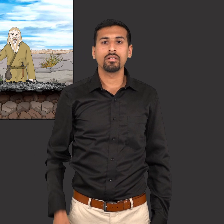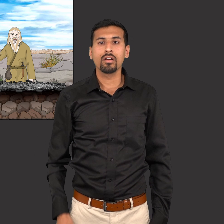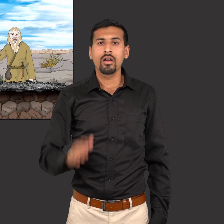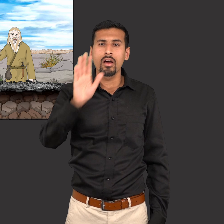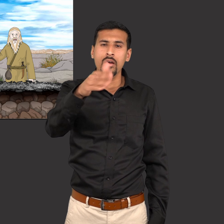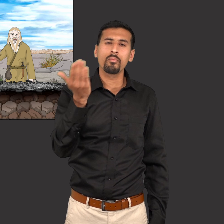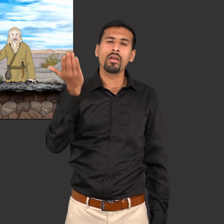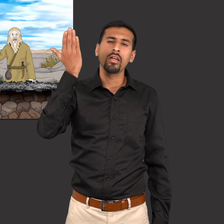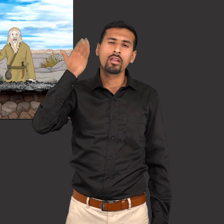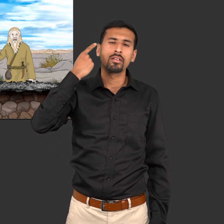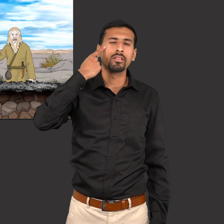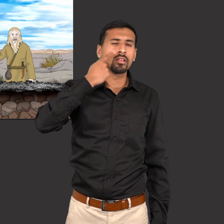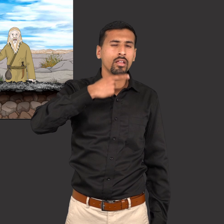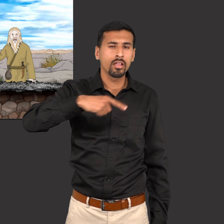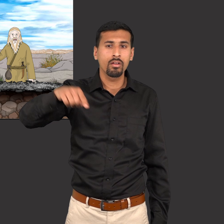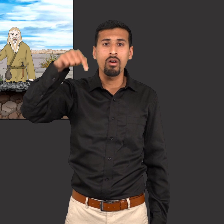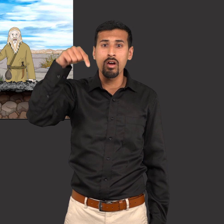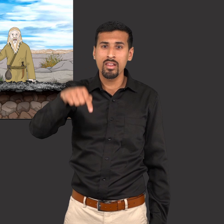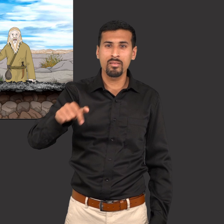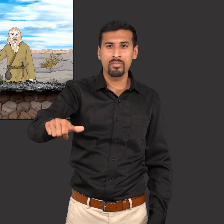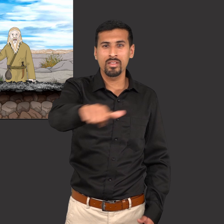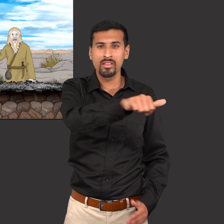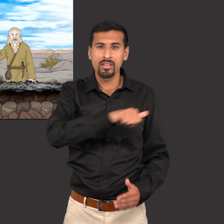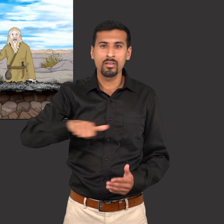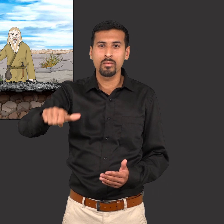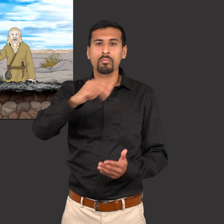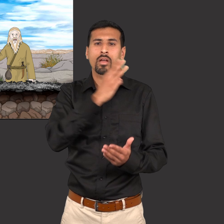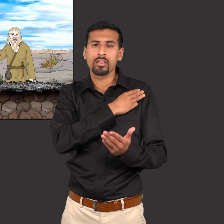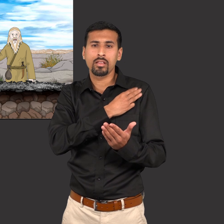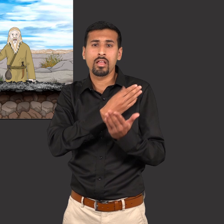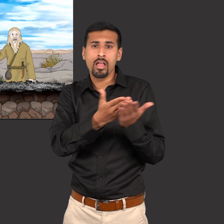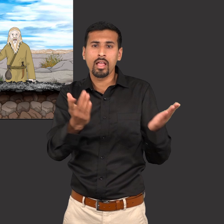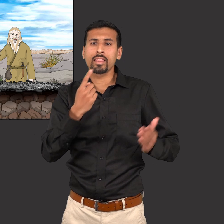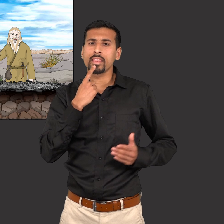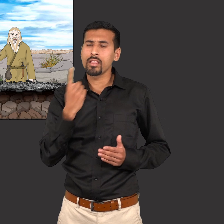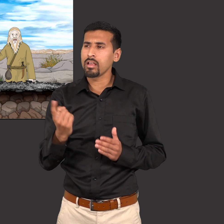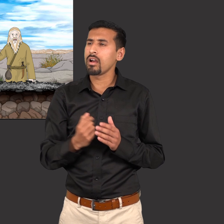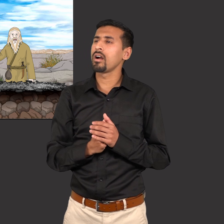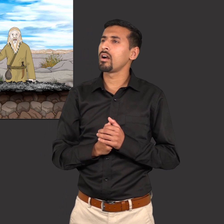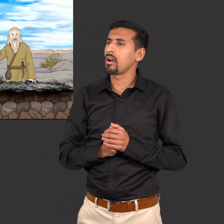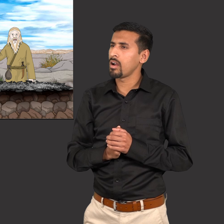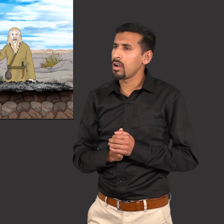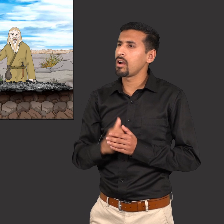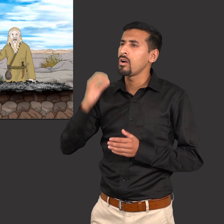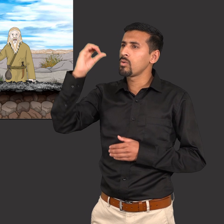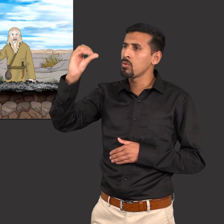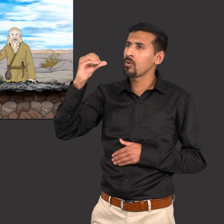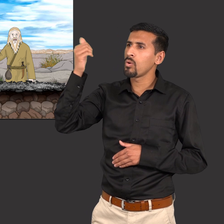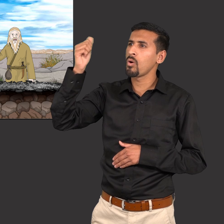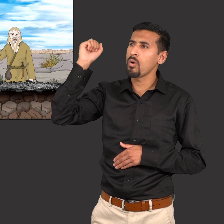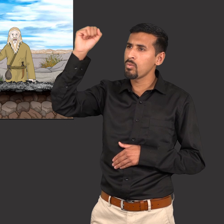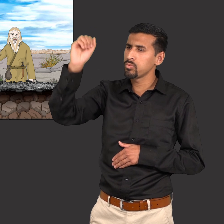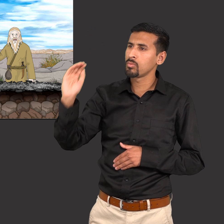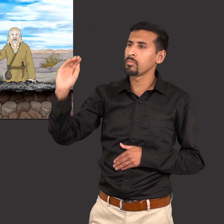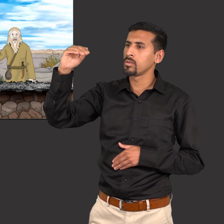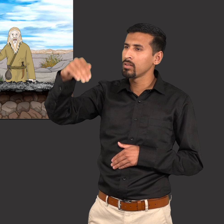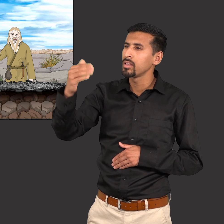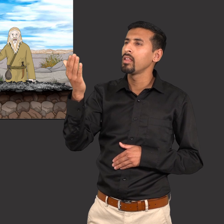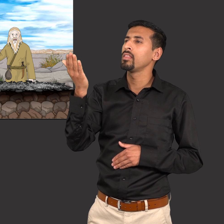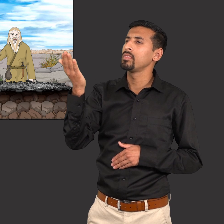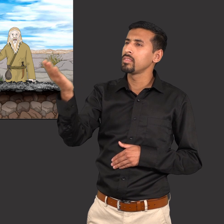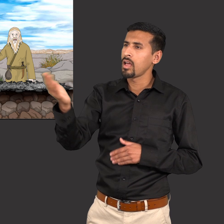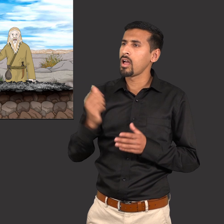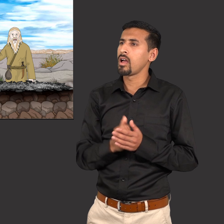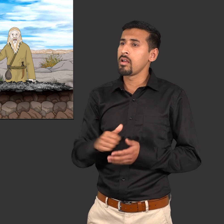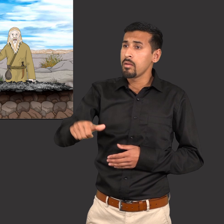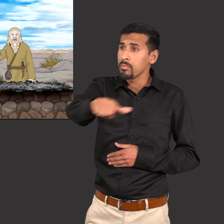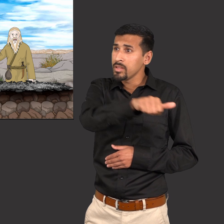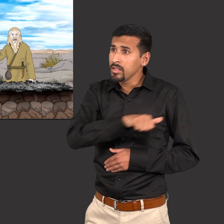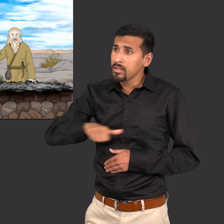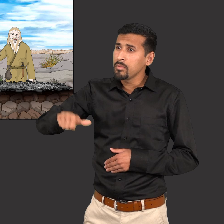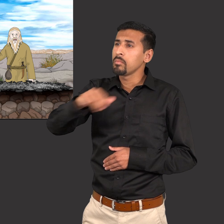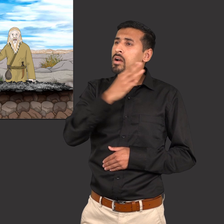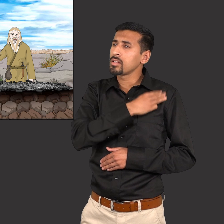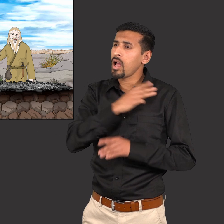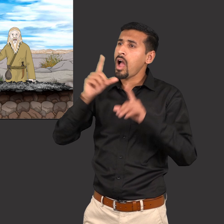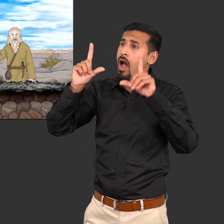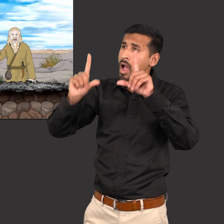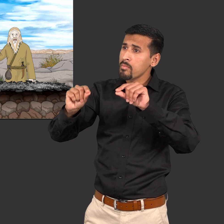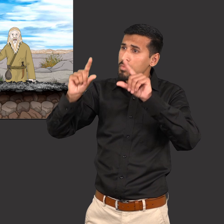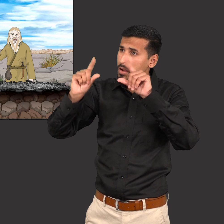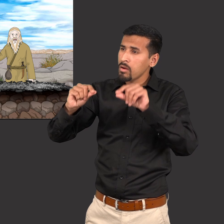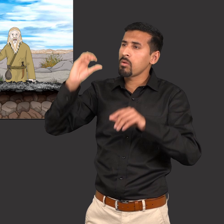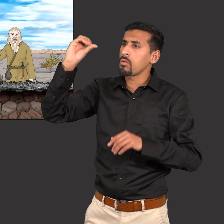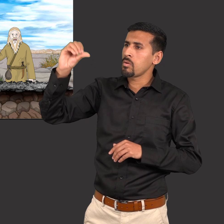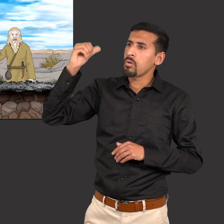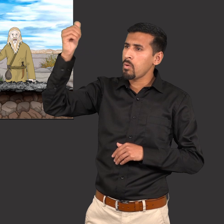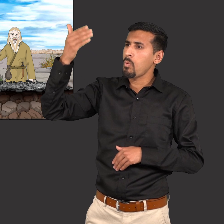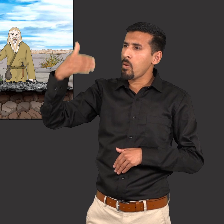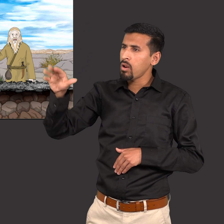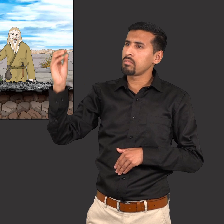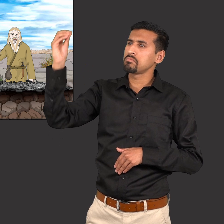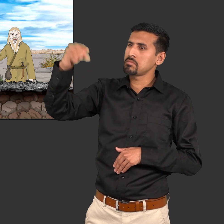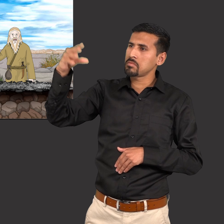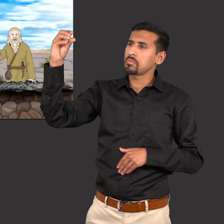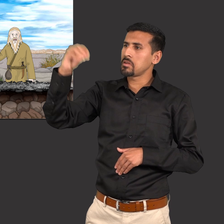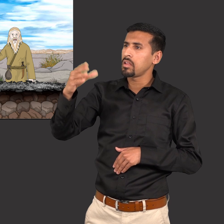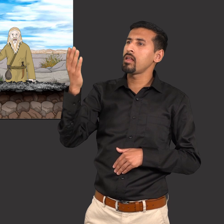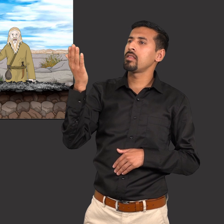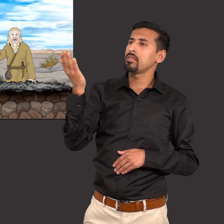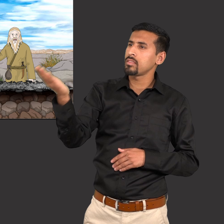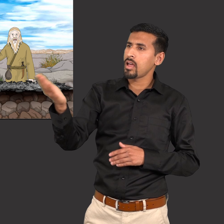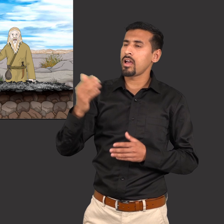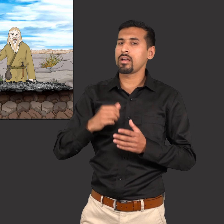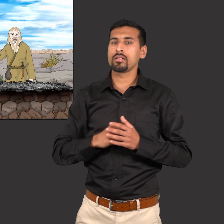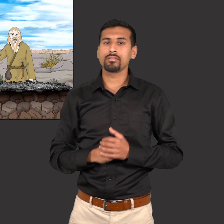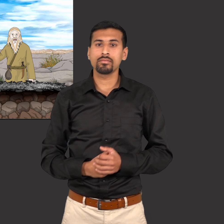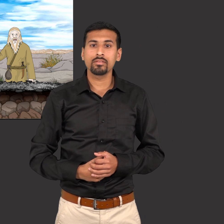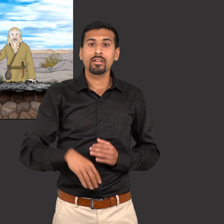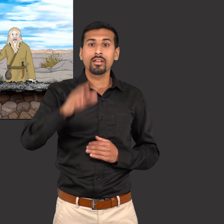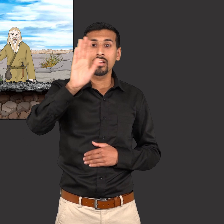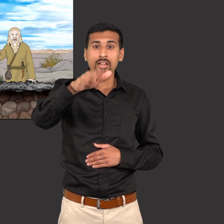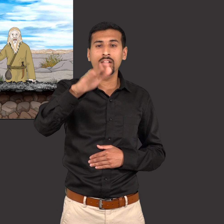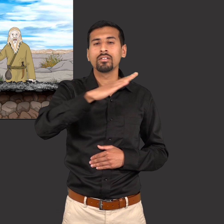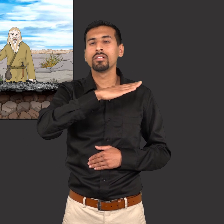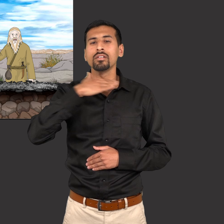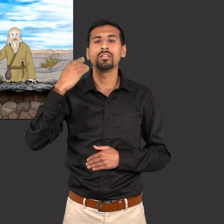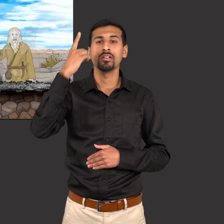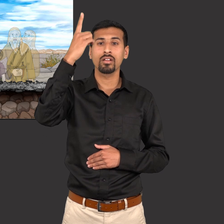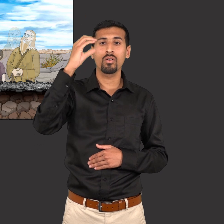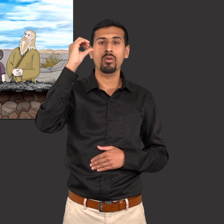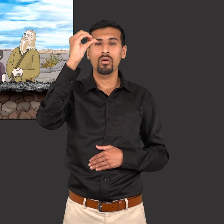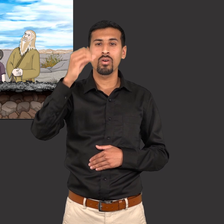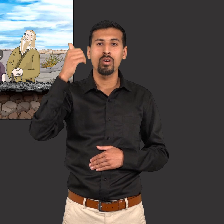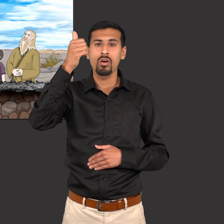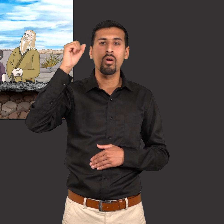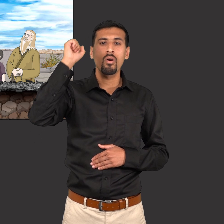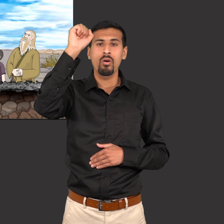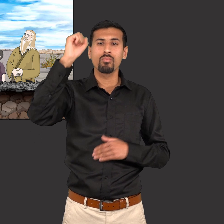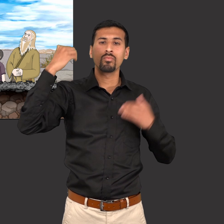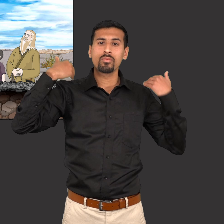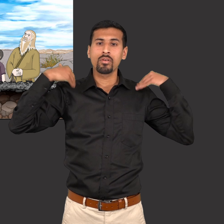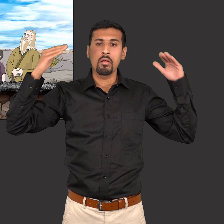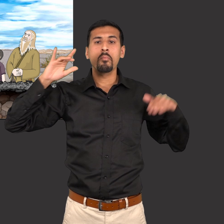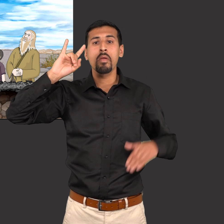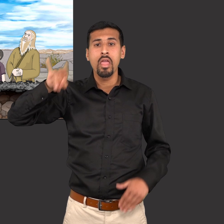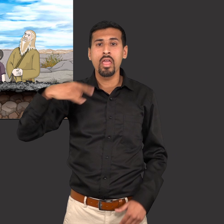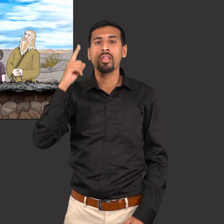So to this day it is said, “On the mountain of the LORD it will be provided.”